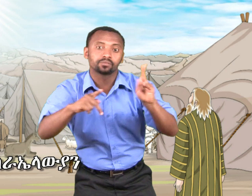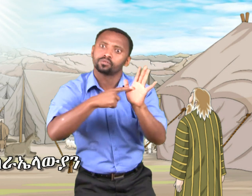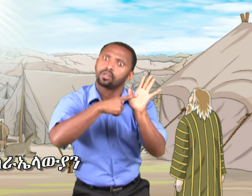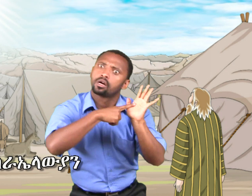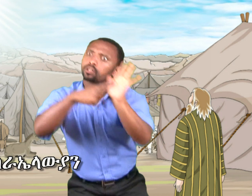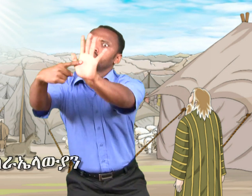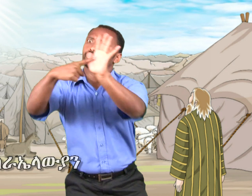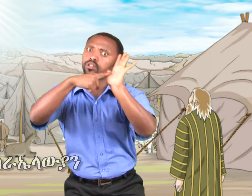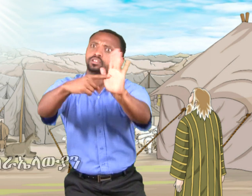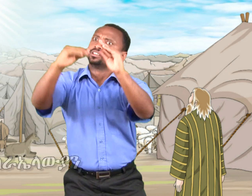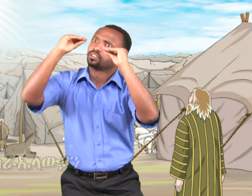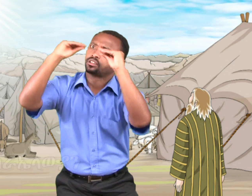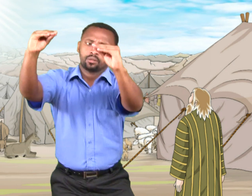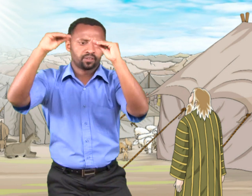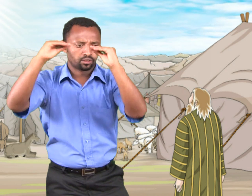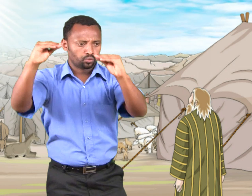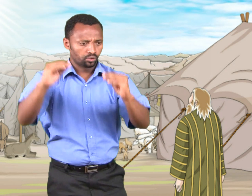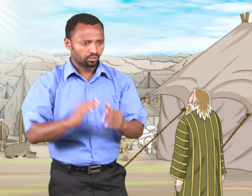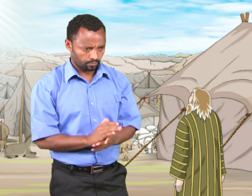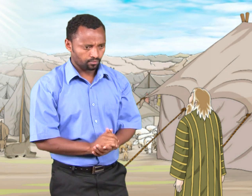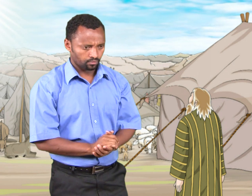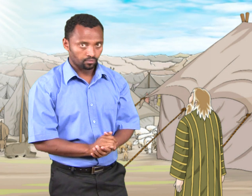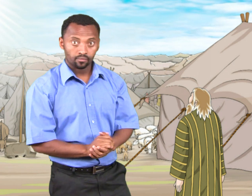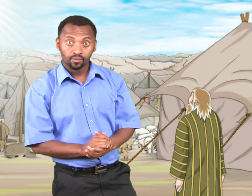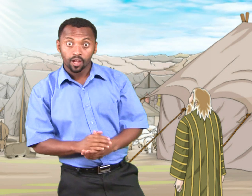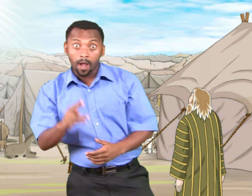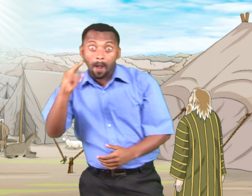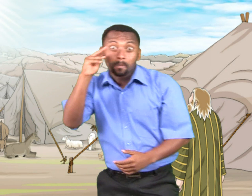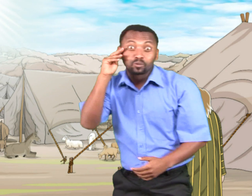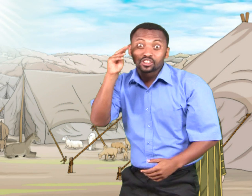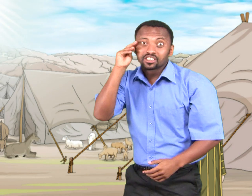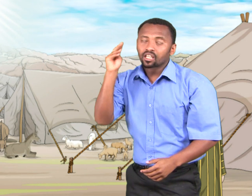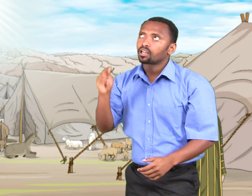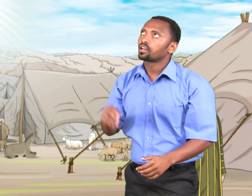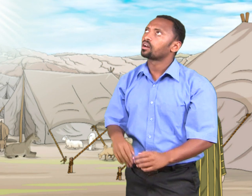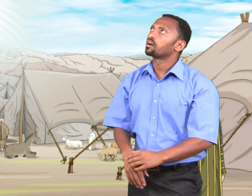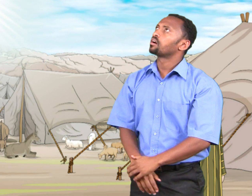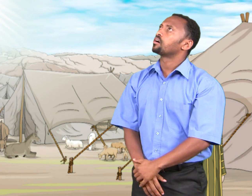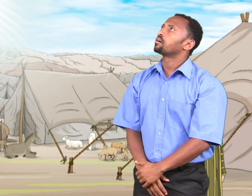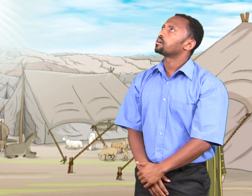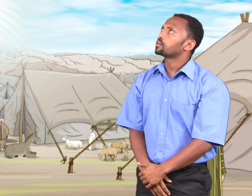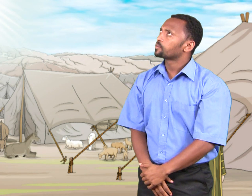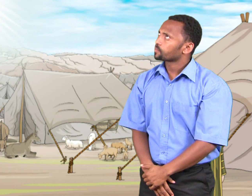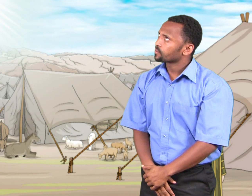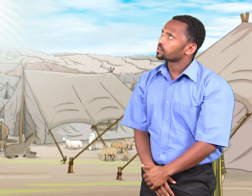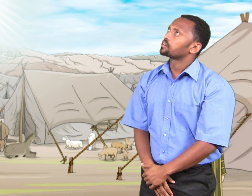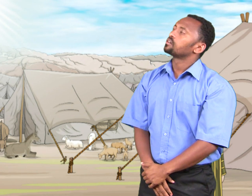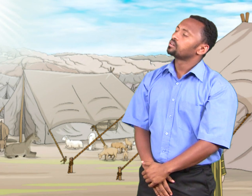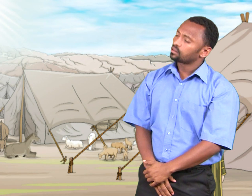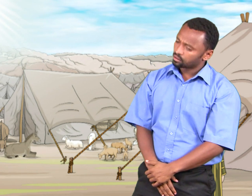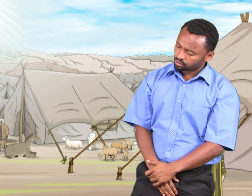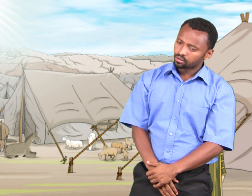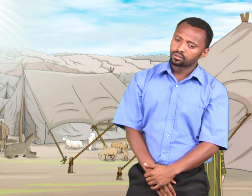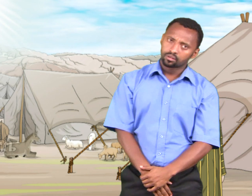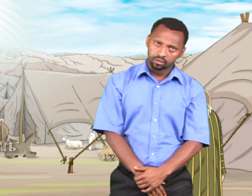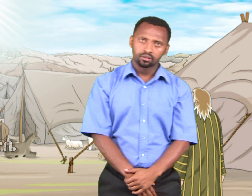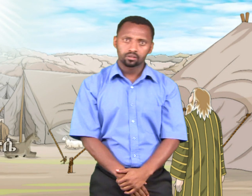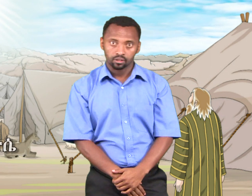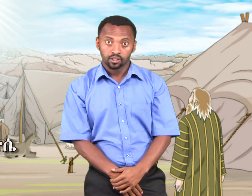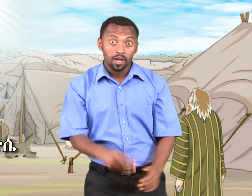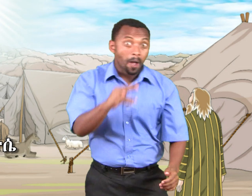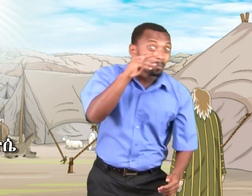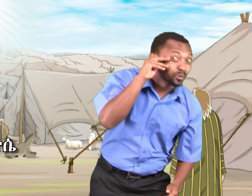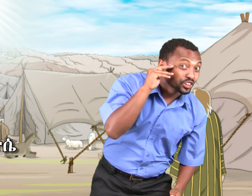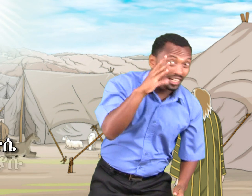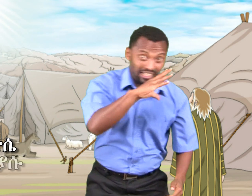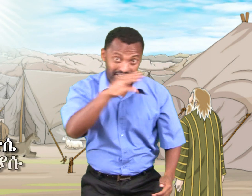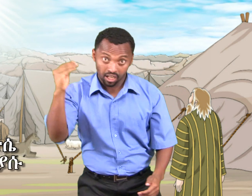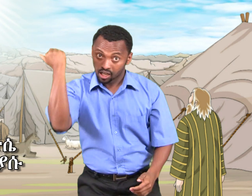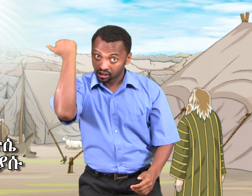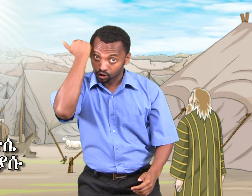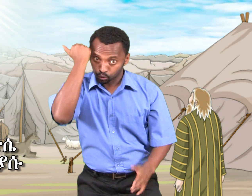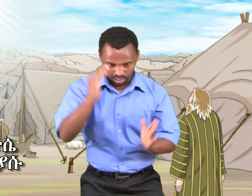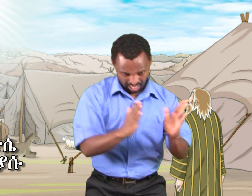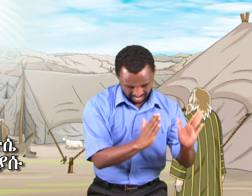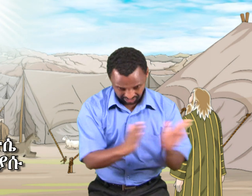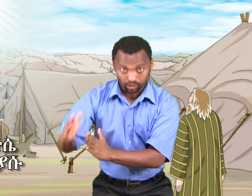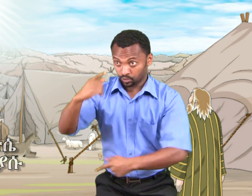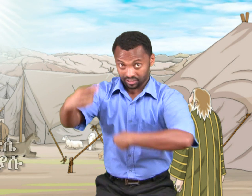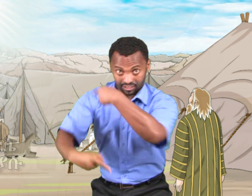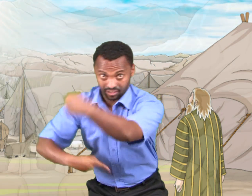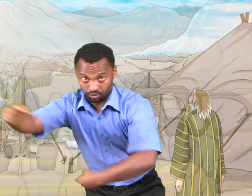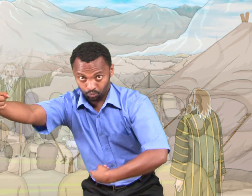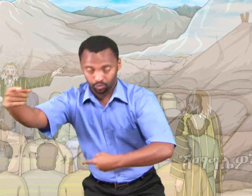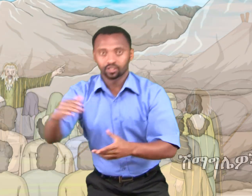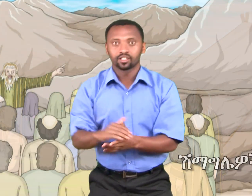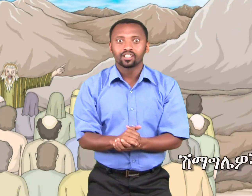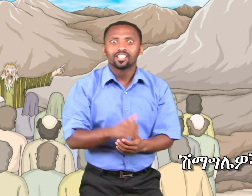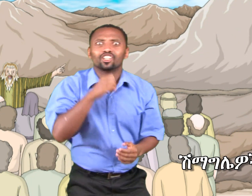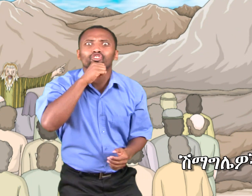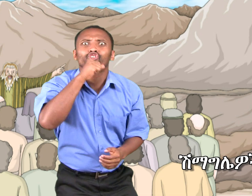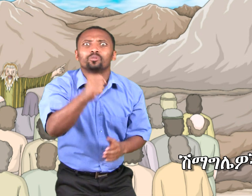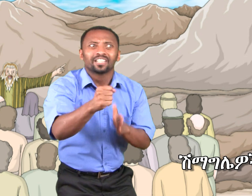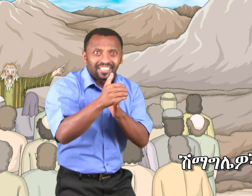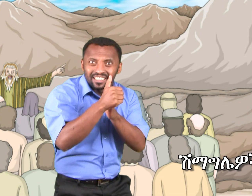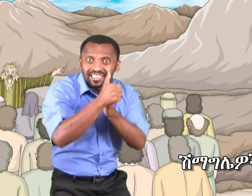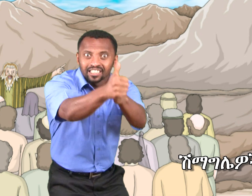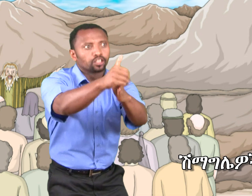So Moses set out with Joshua his attendant and went up on the mountain of God.